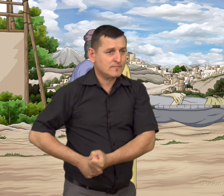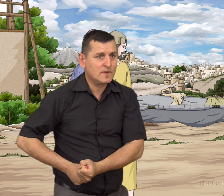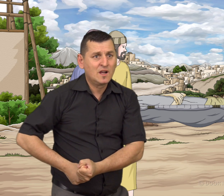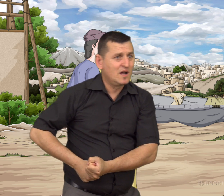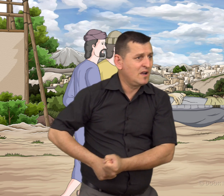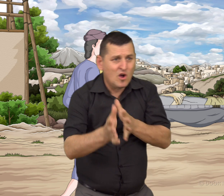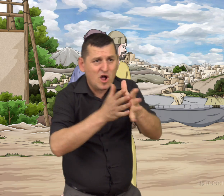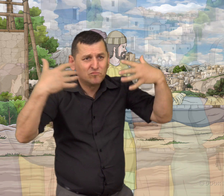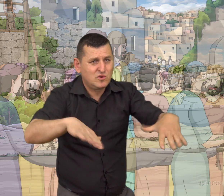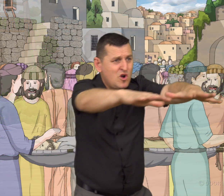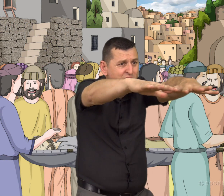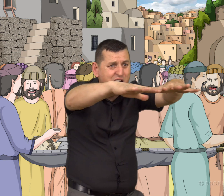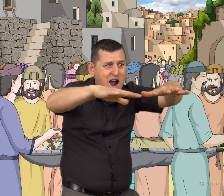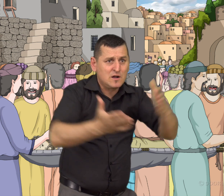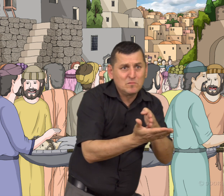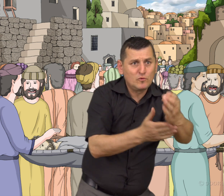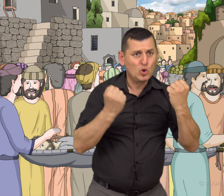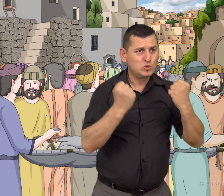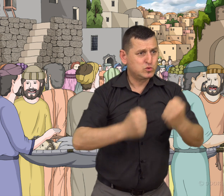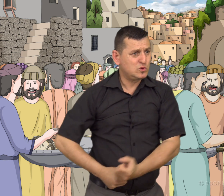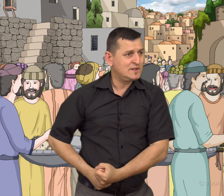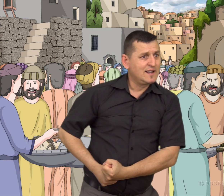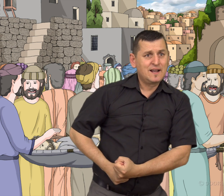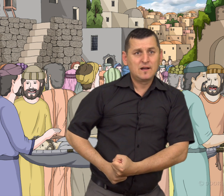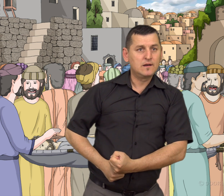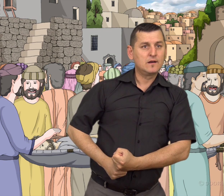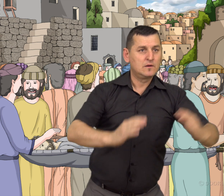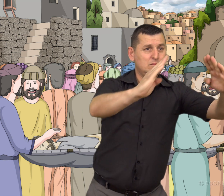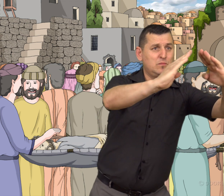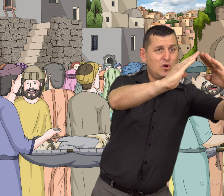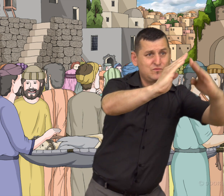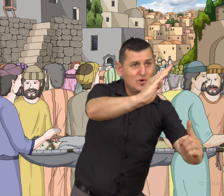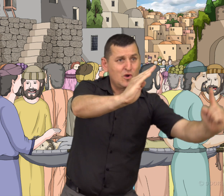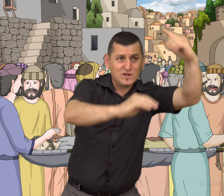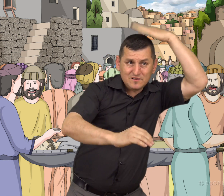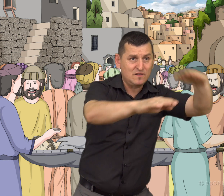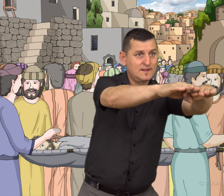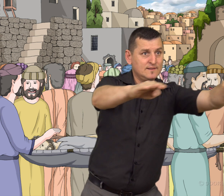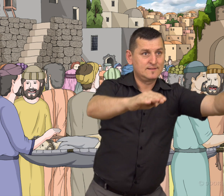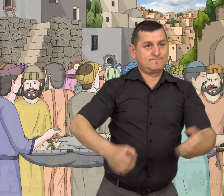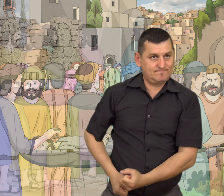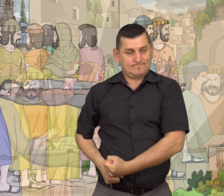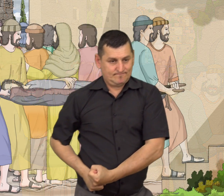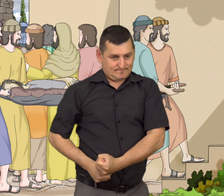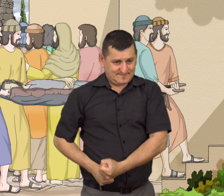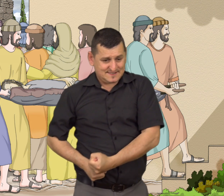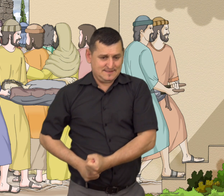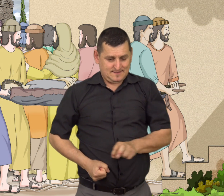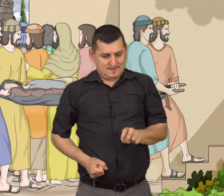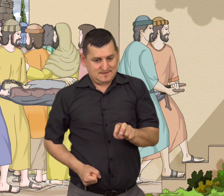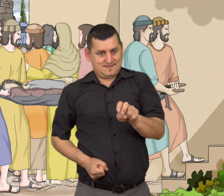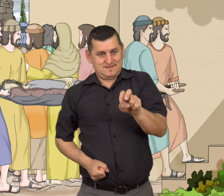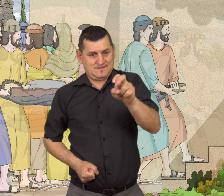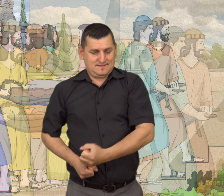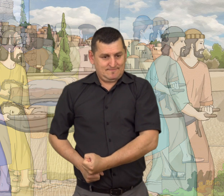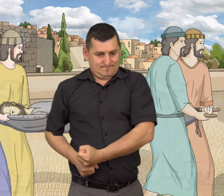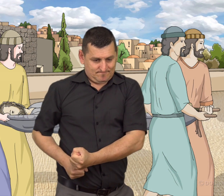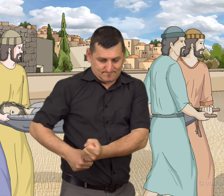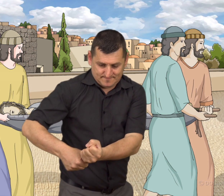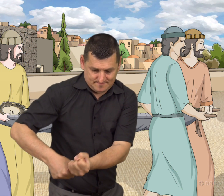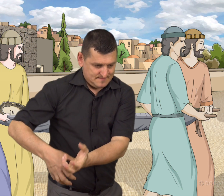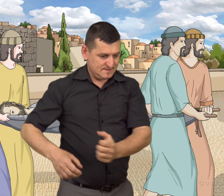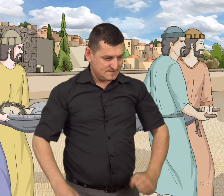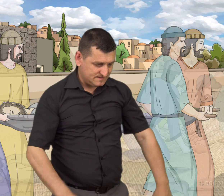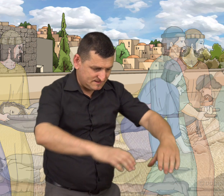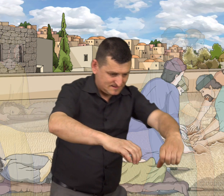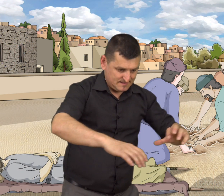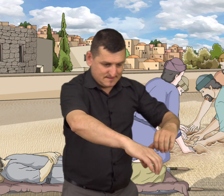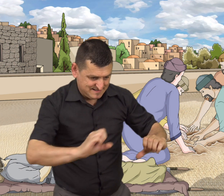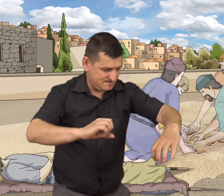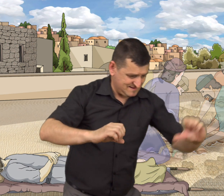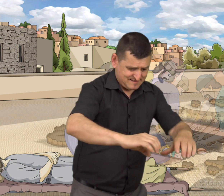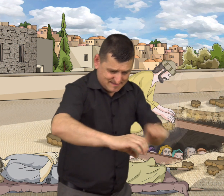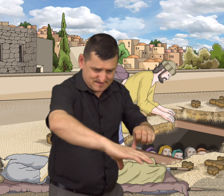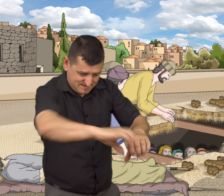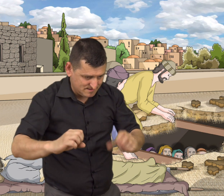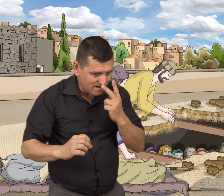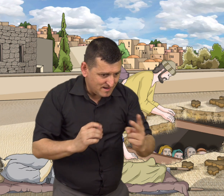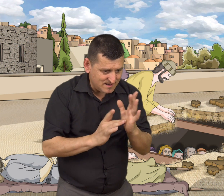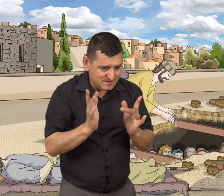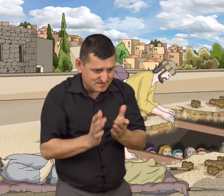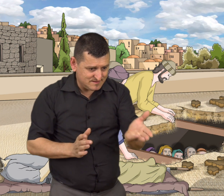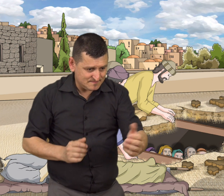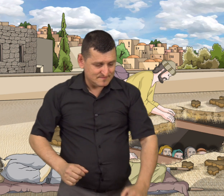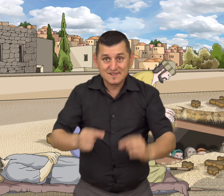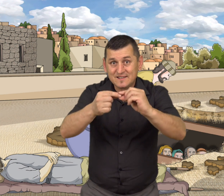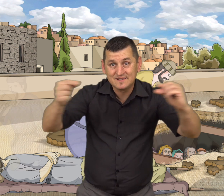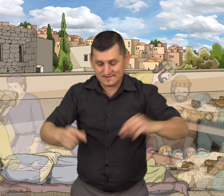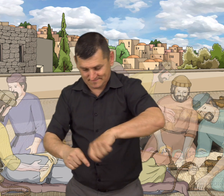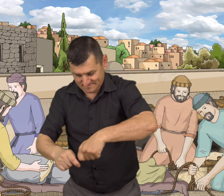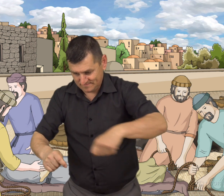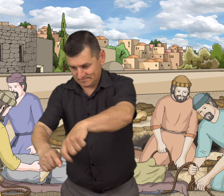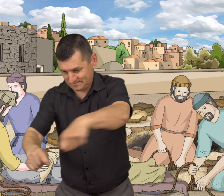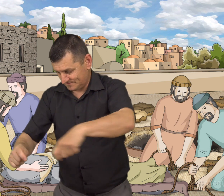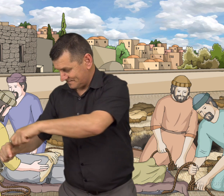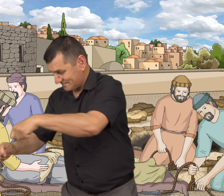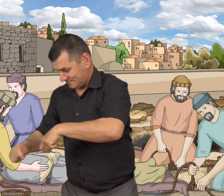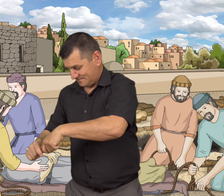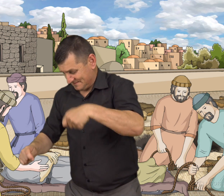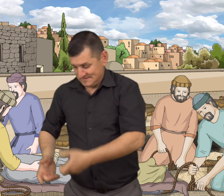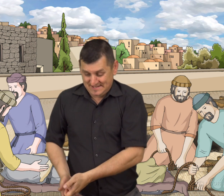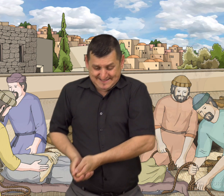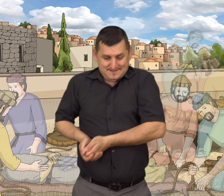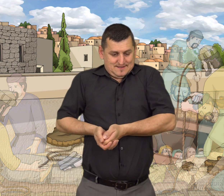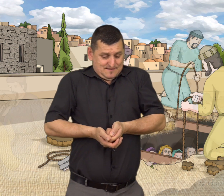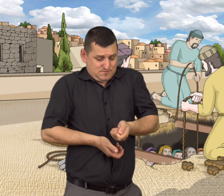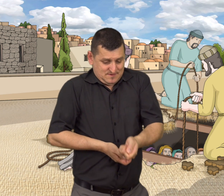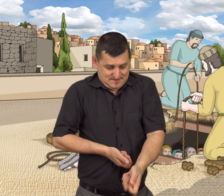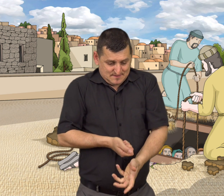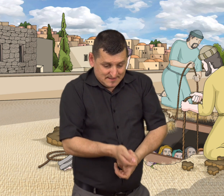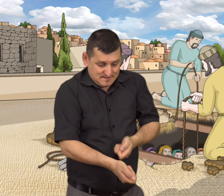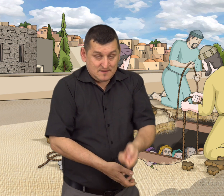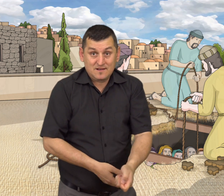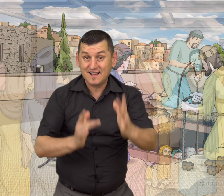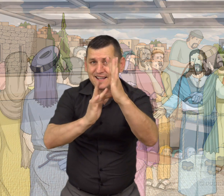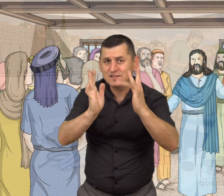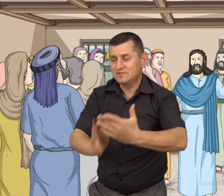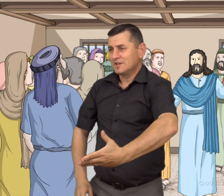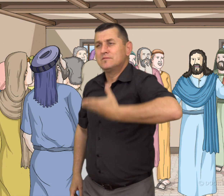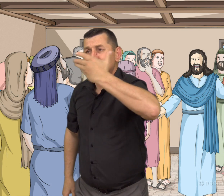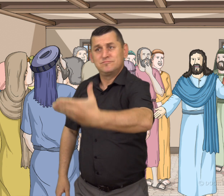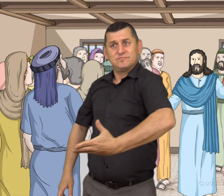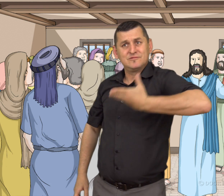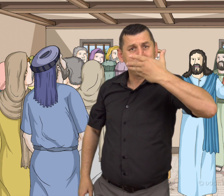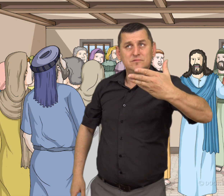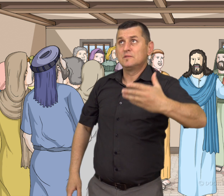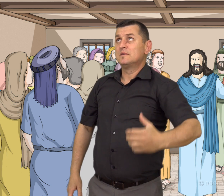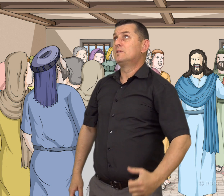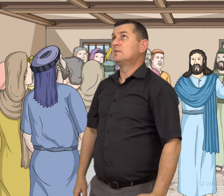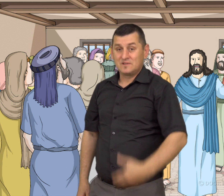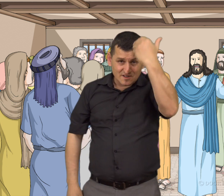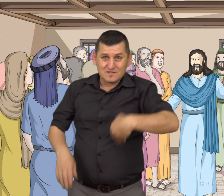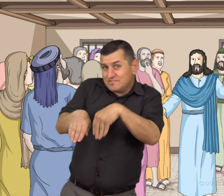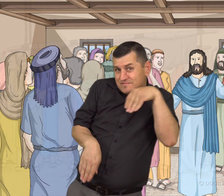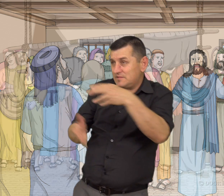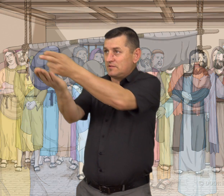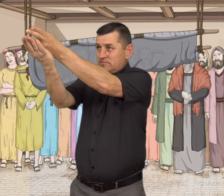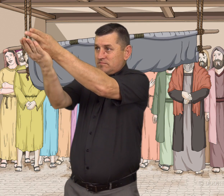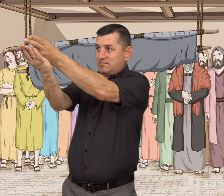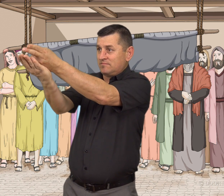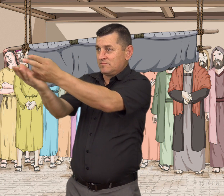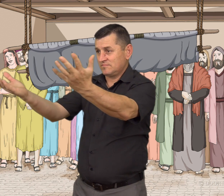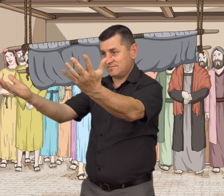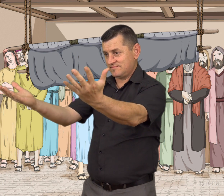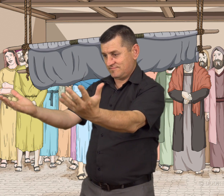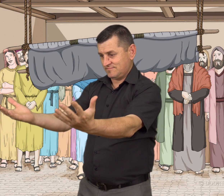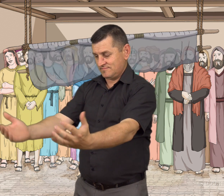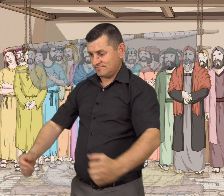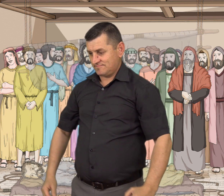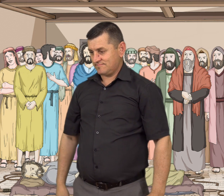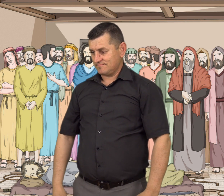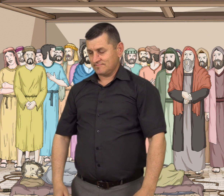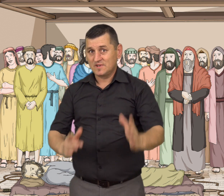Since they were unable to get to Jesus through the crowd, they uncovered the roof above Him, made an opening, and lowered the paralytic on his mat.